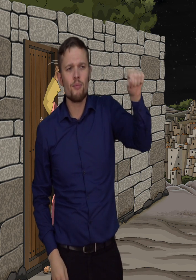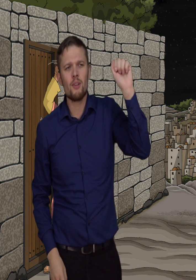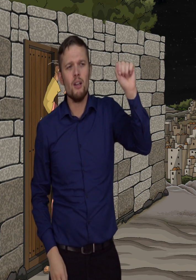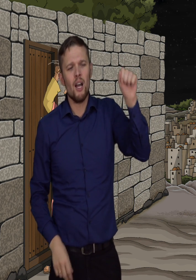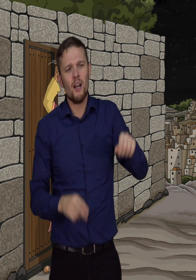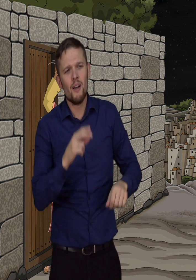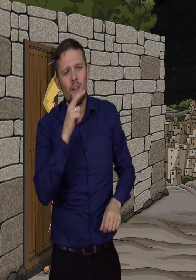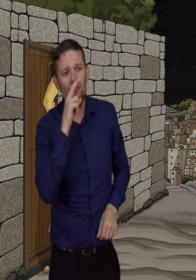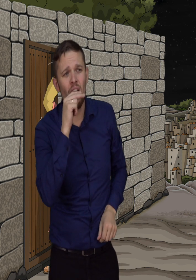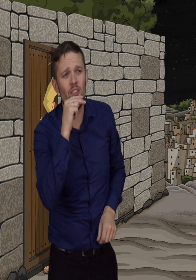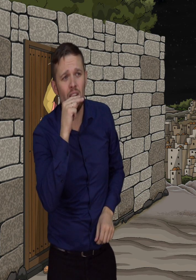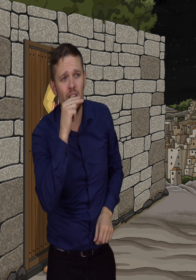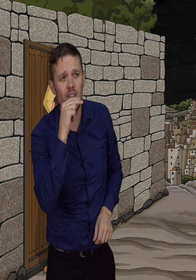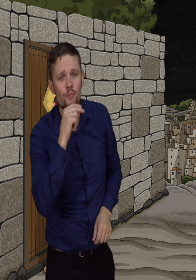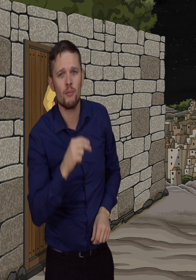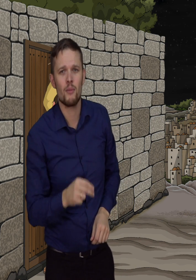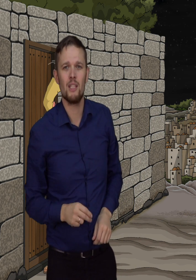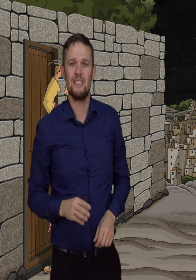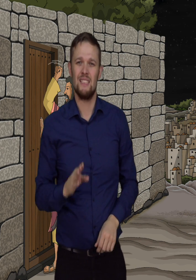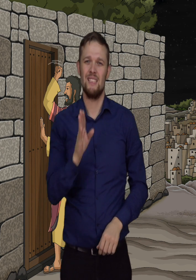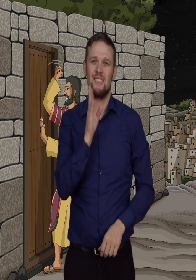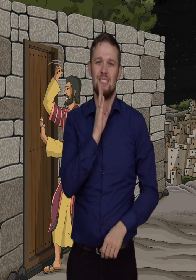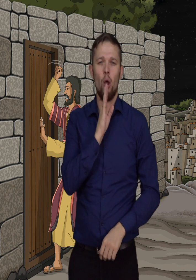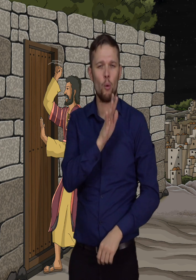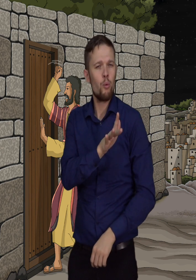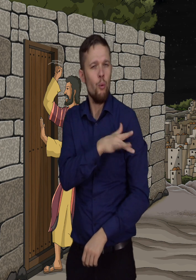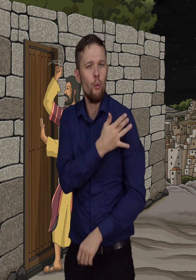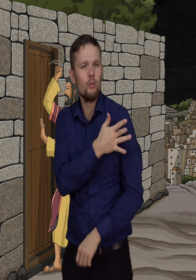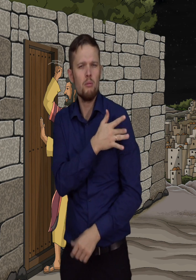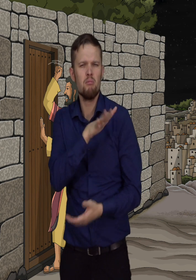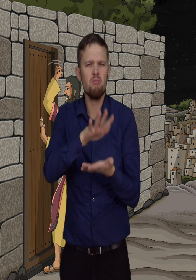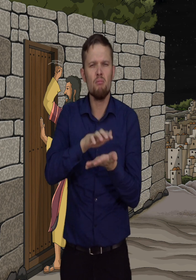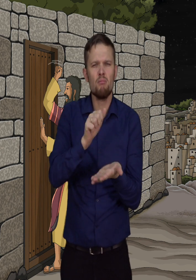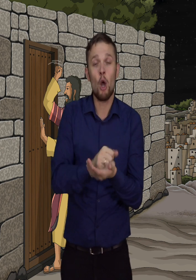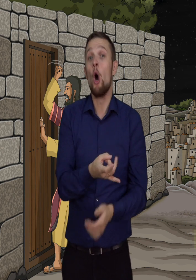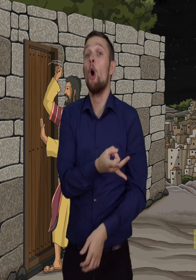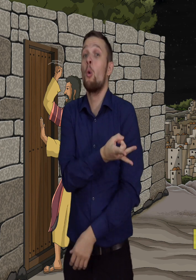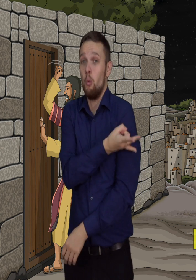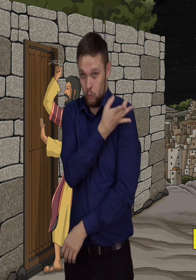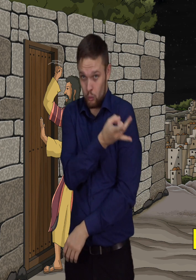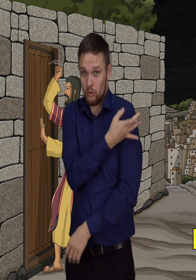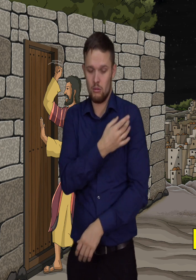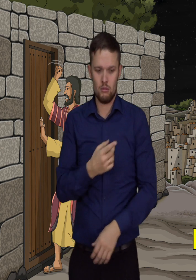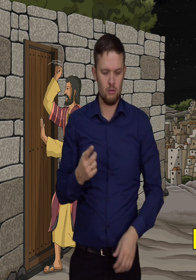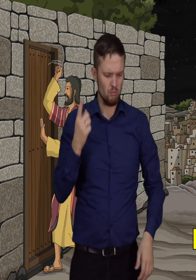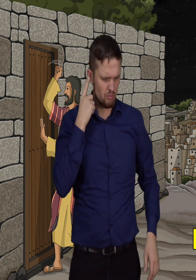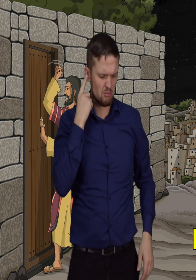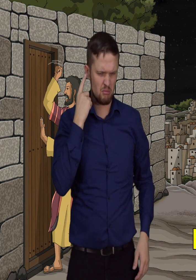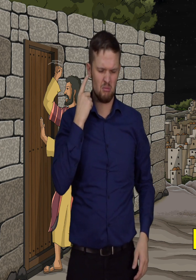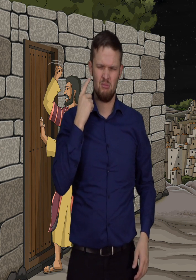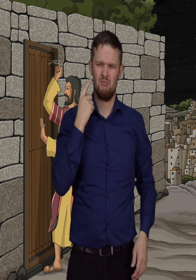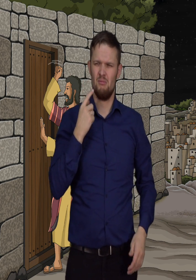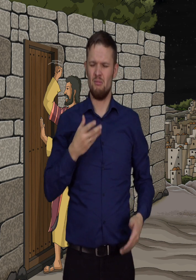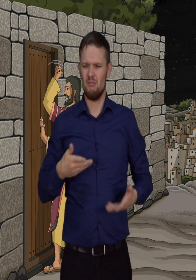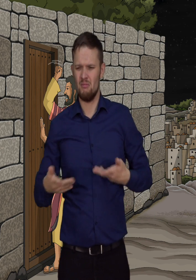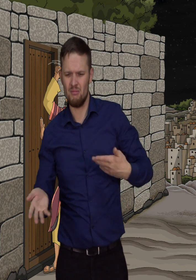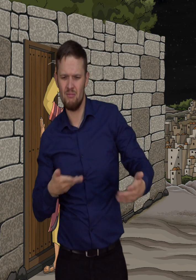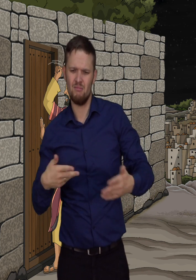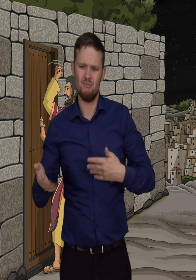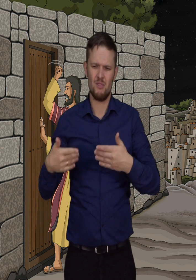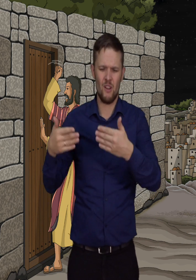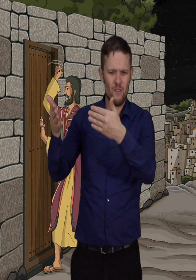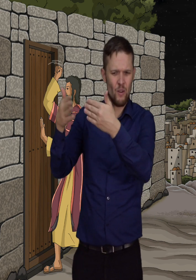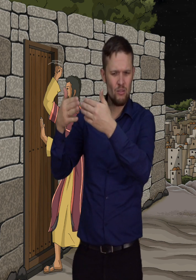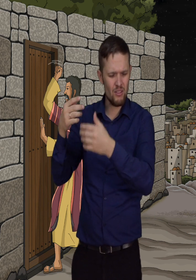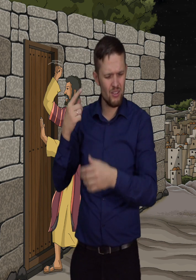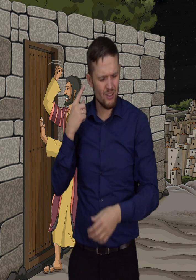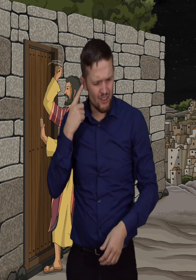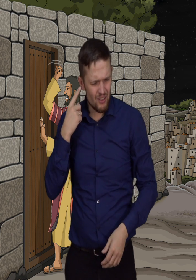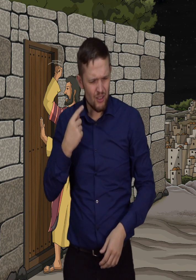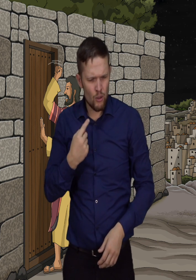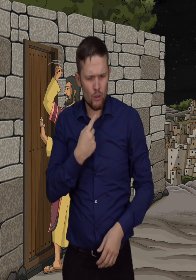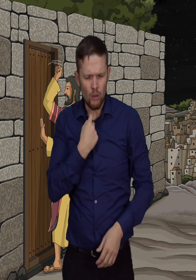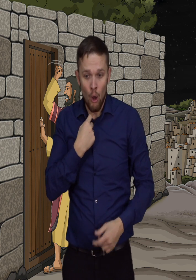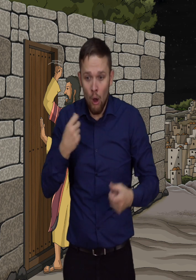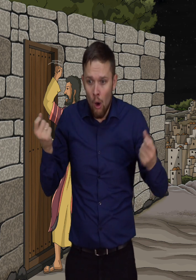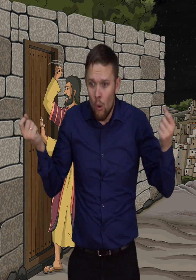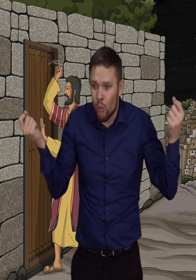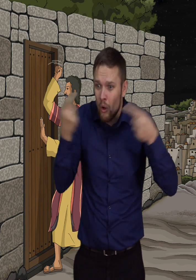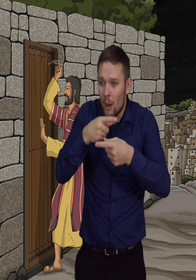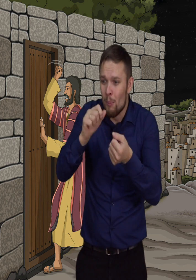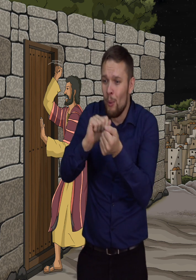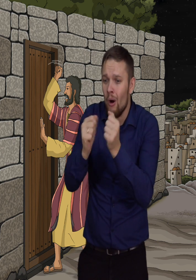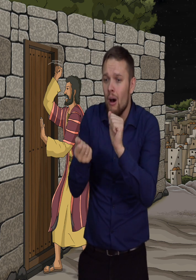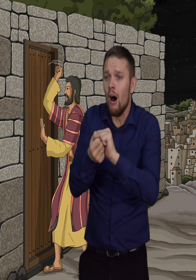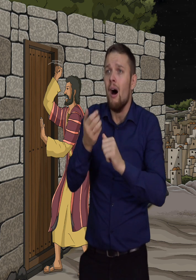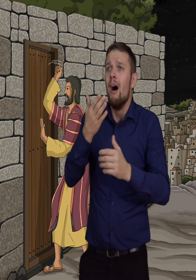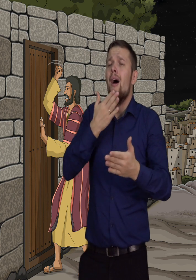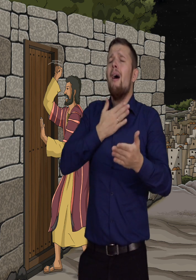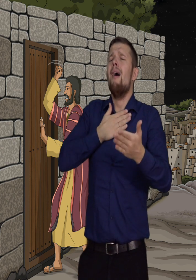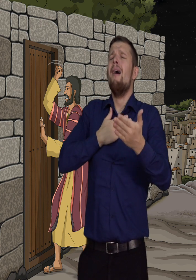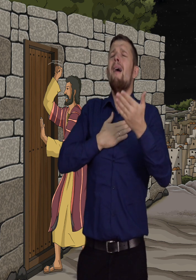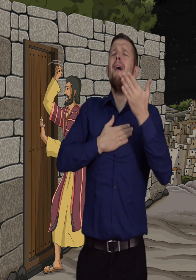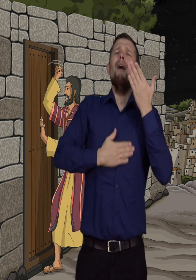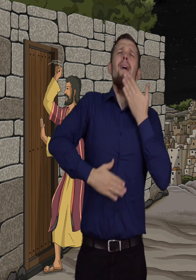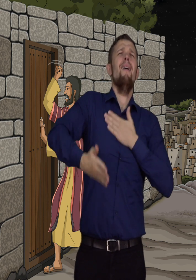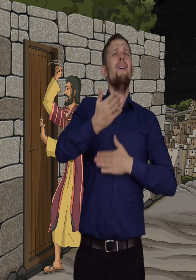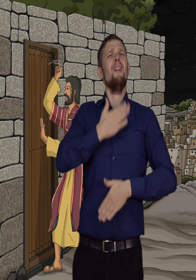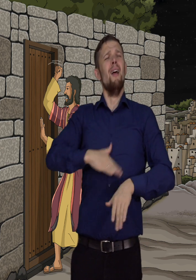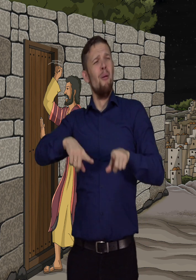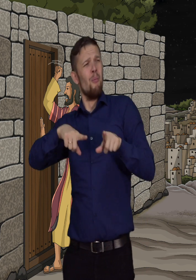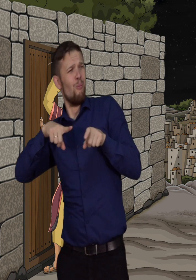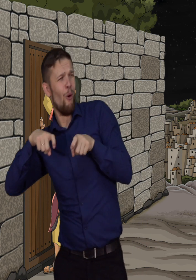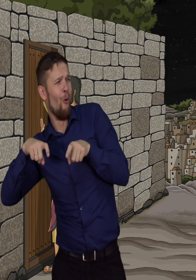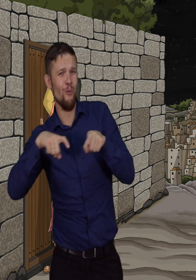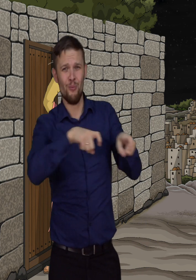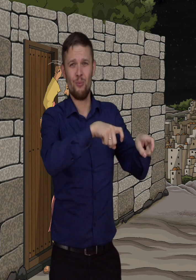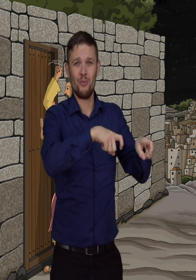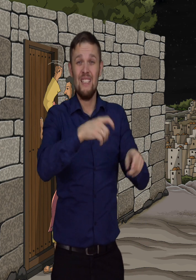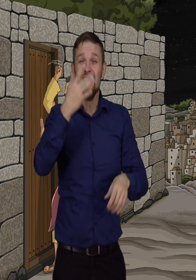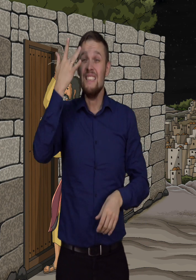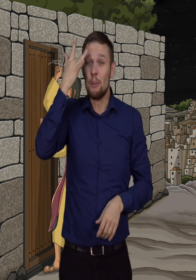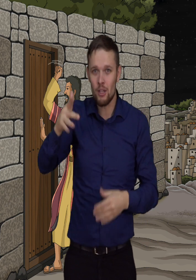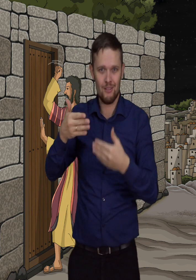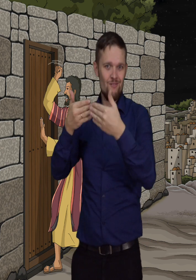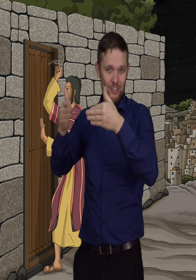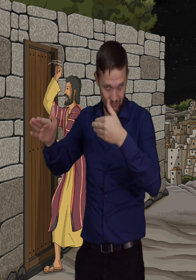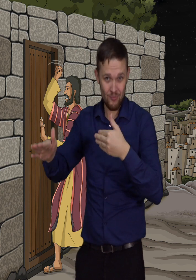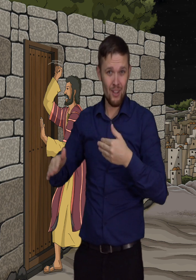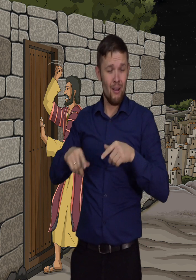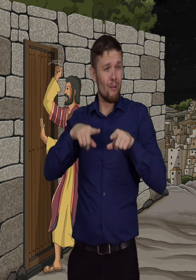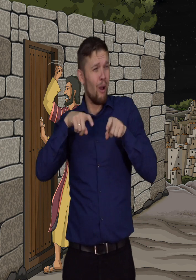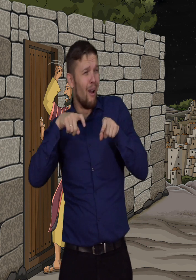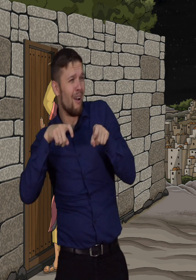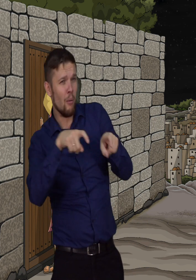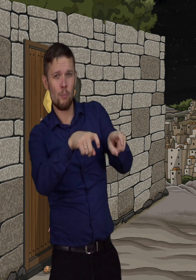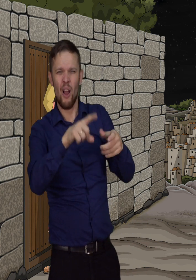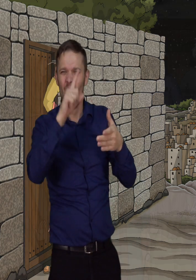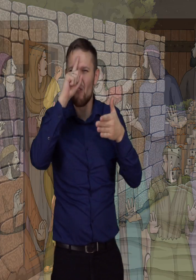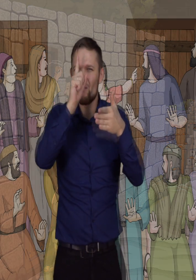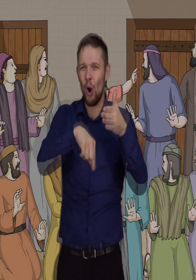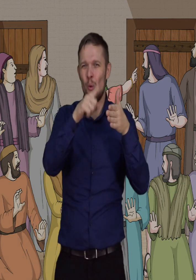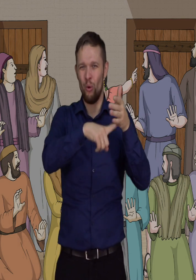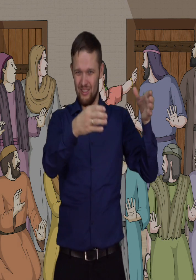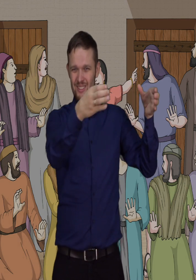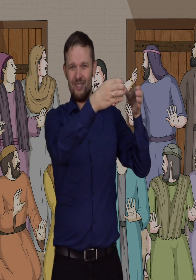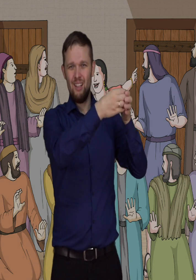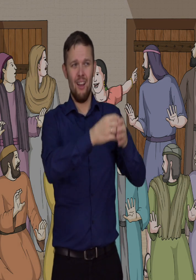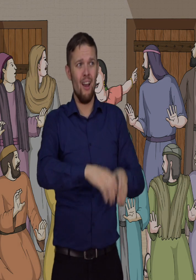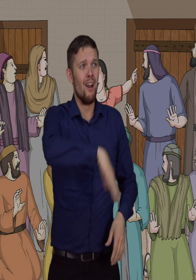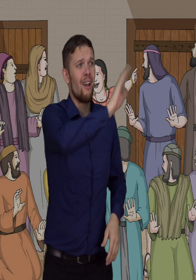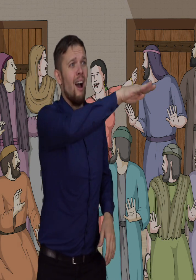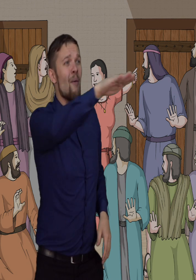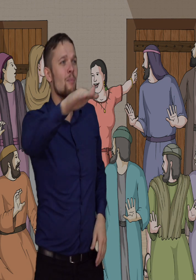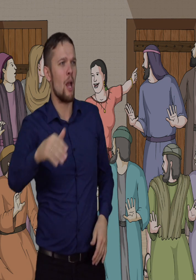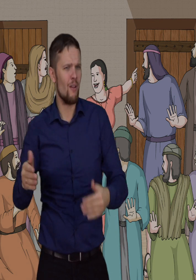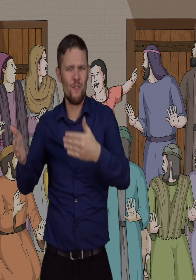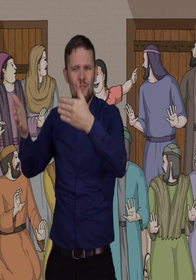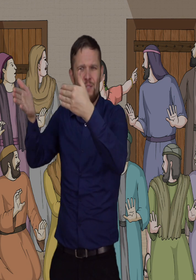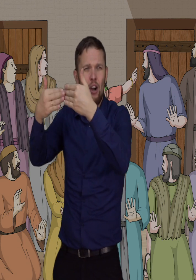He knocked at the outer gate, and a servant girl named Rhoda came to answer it.